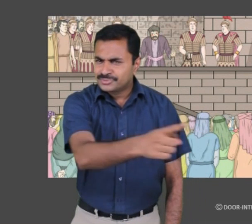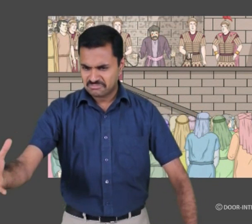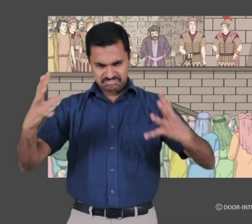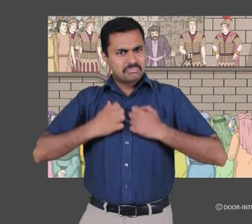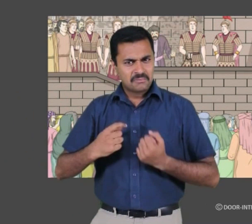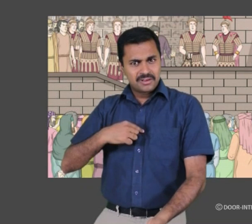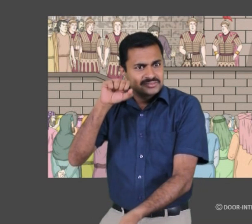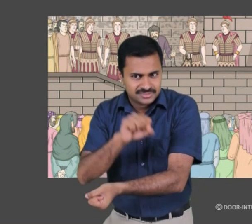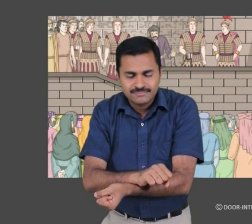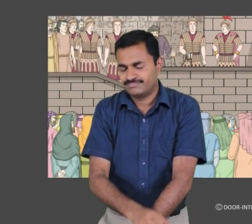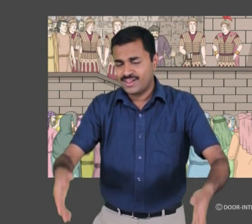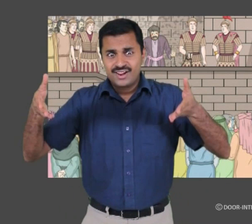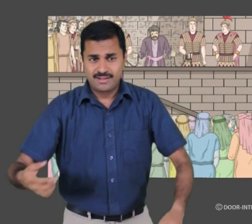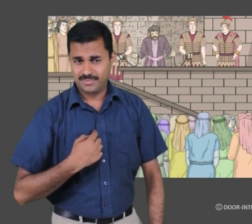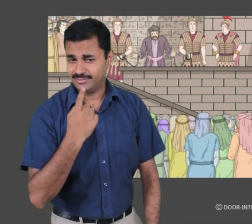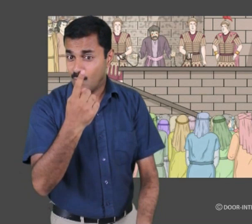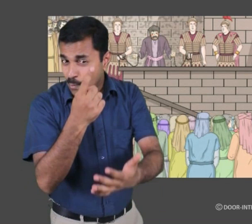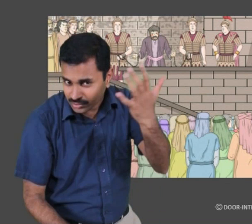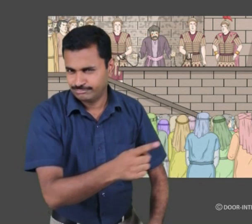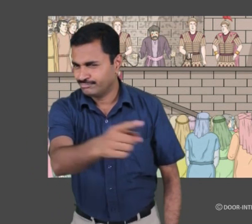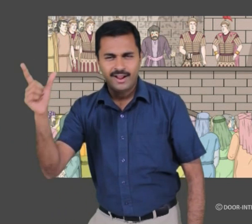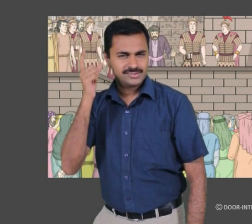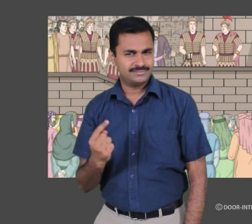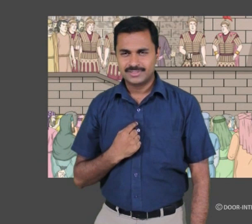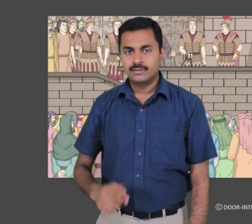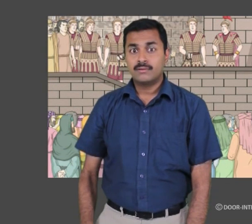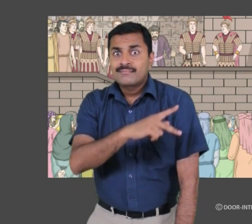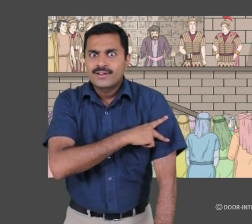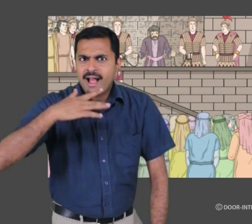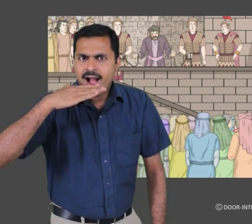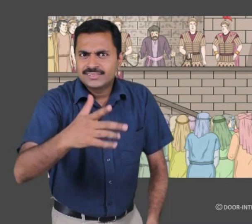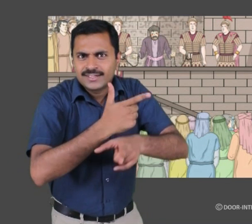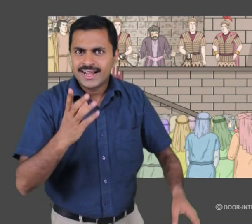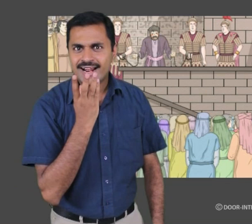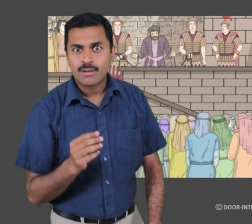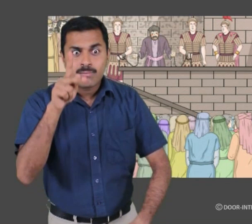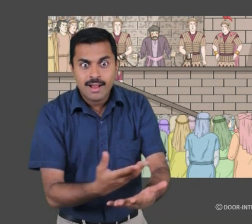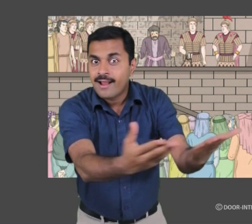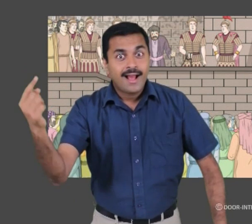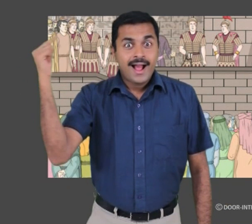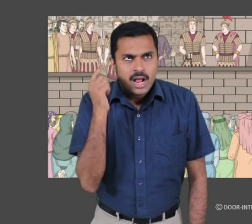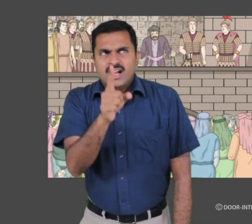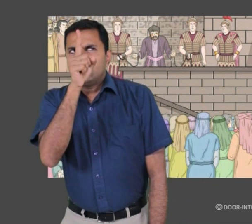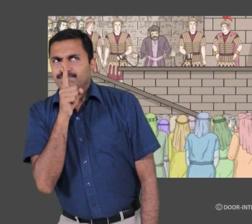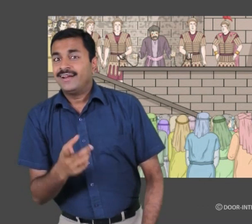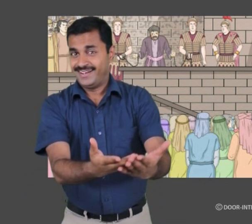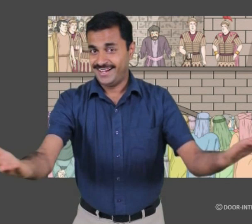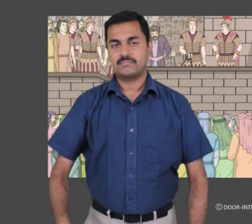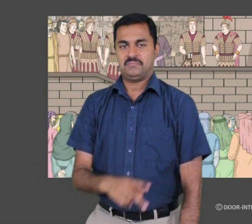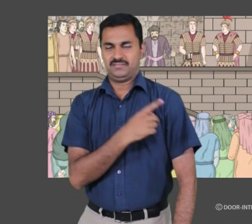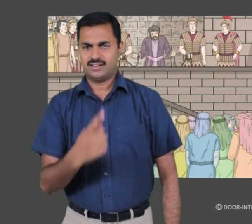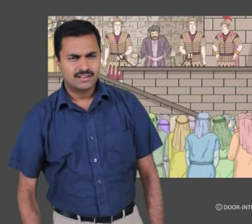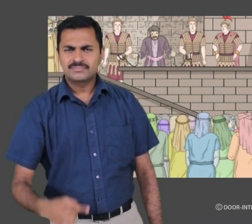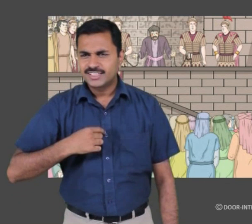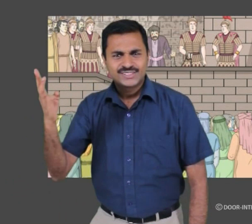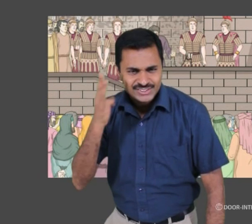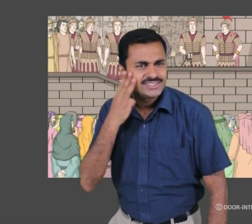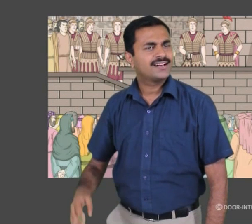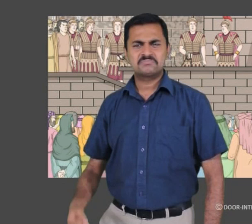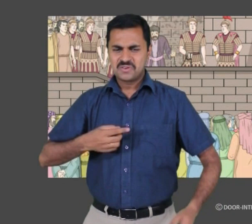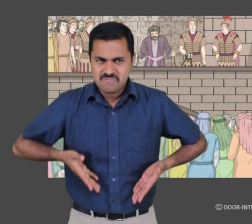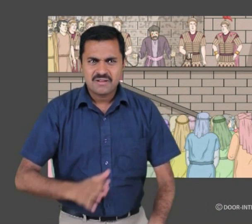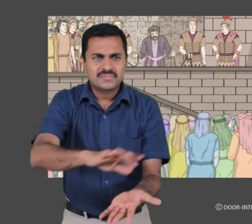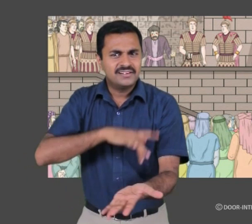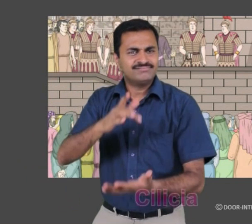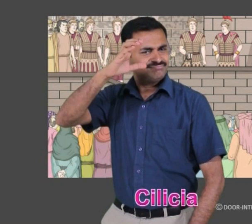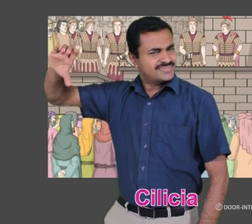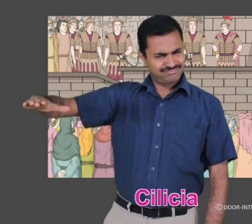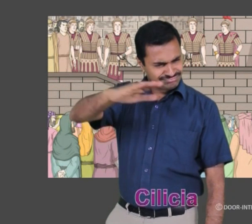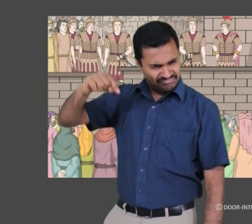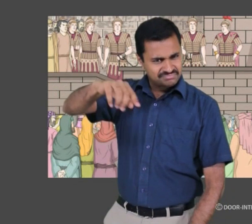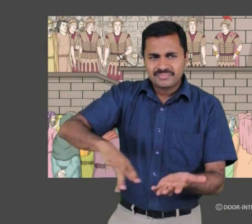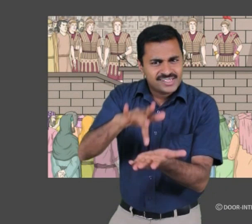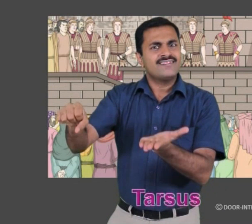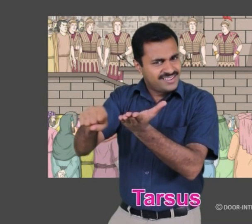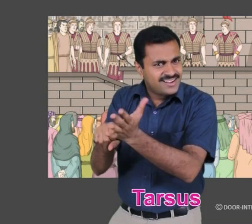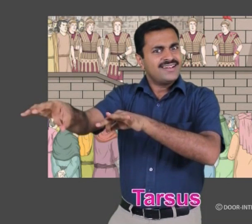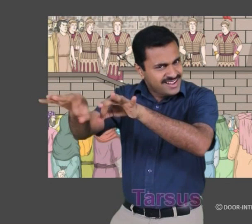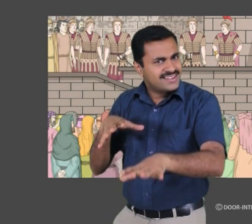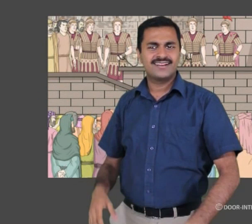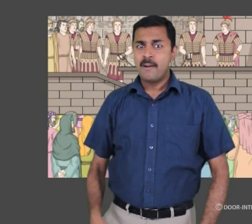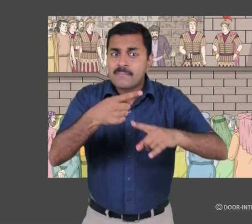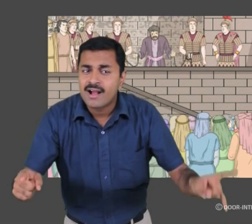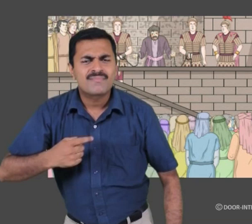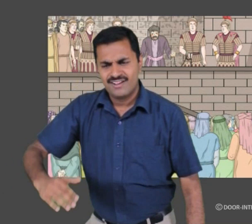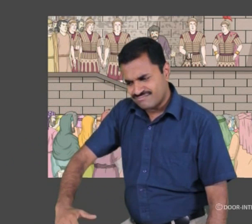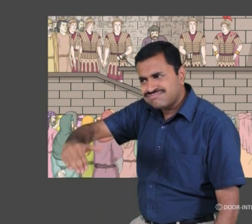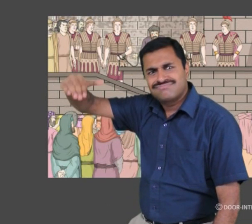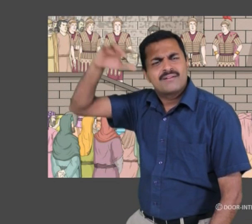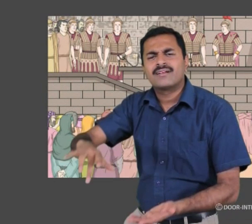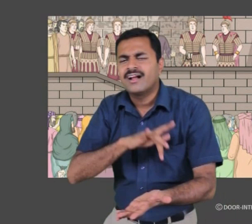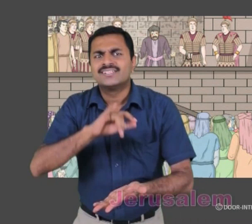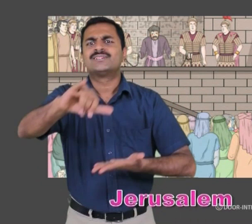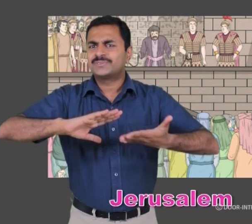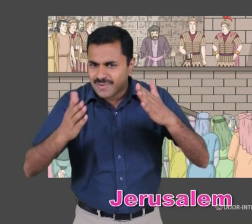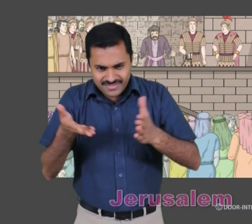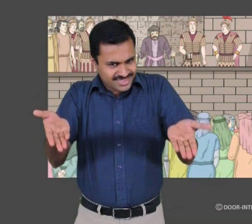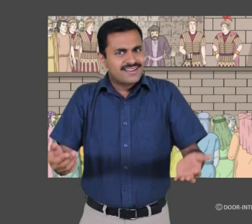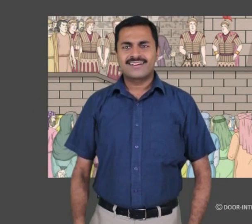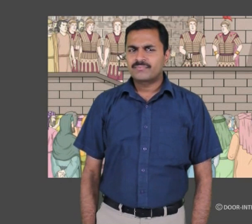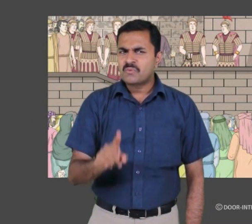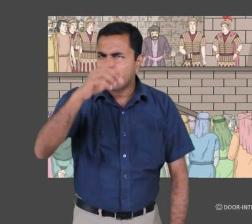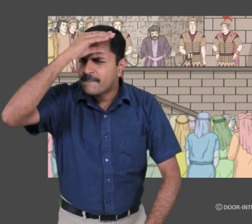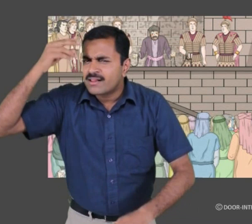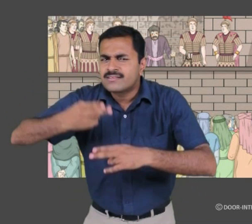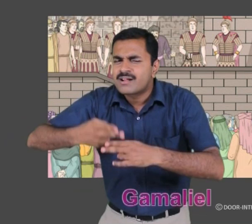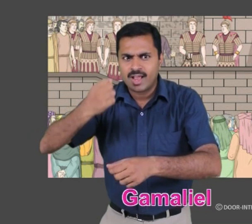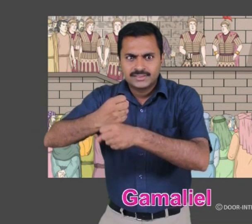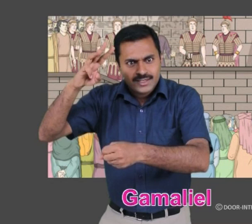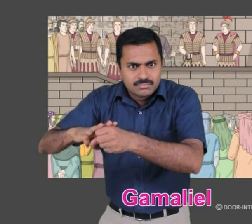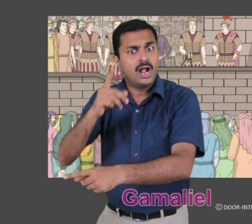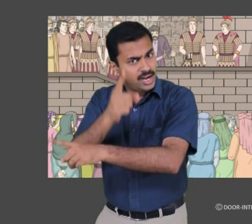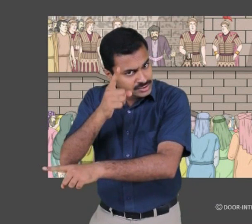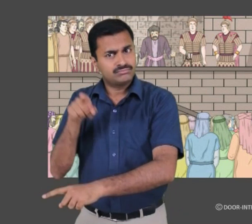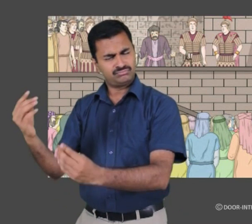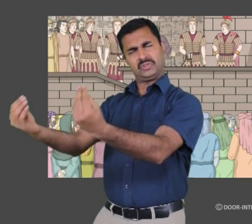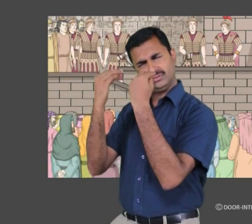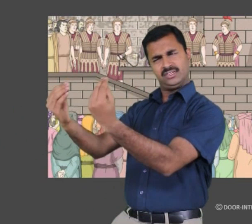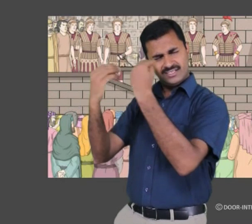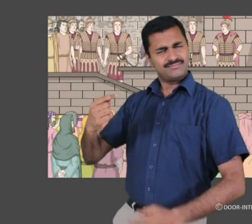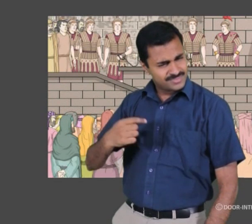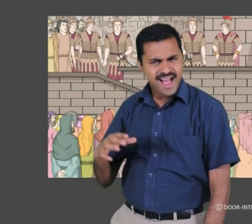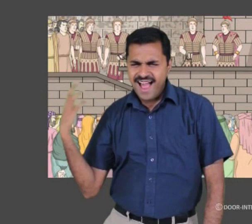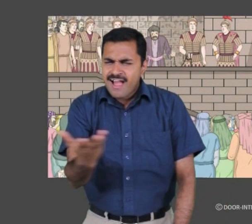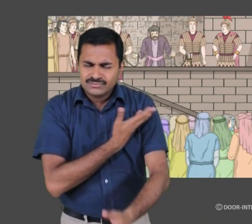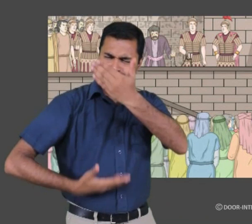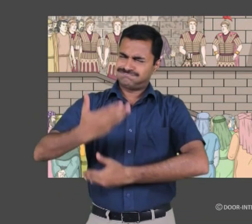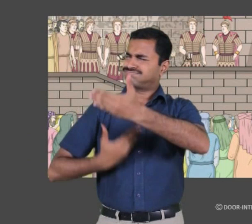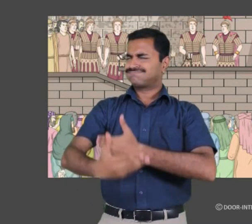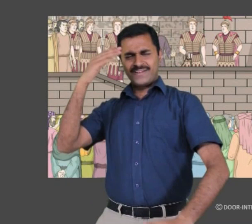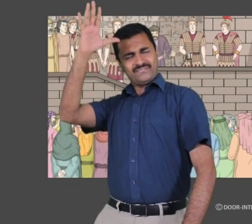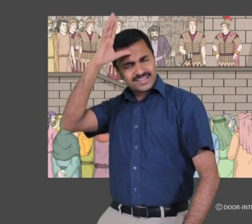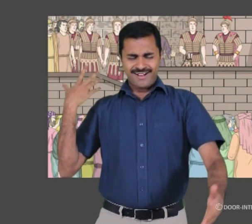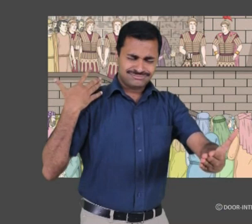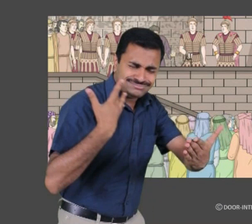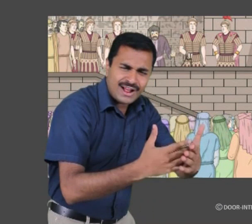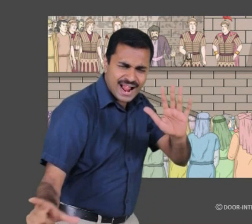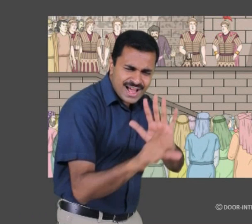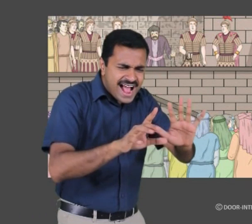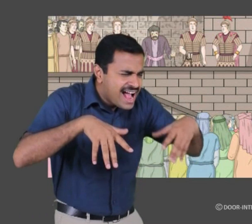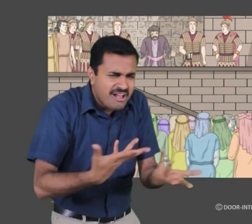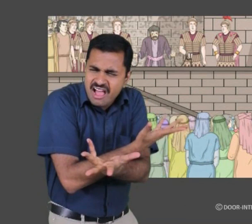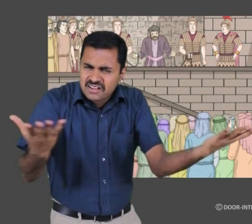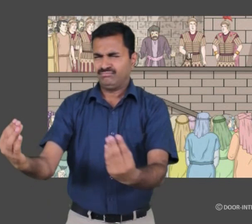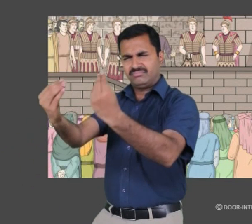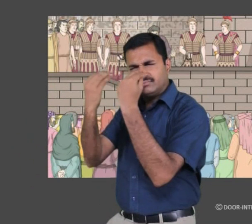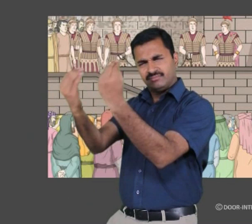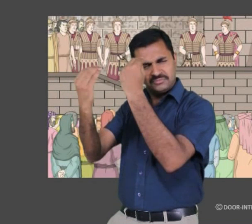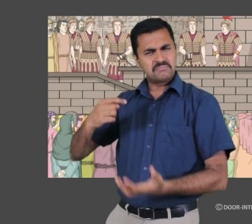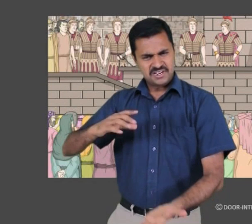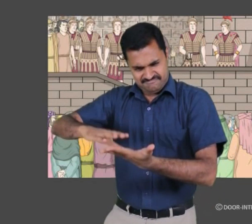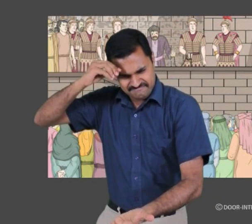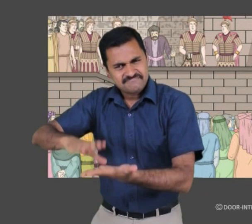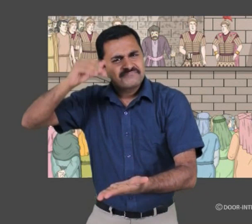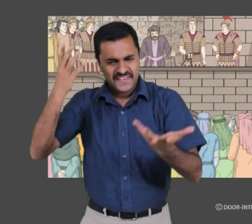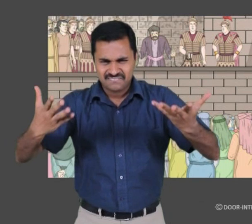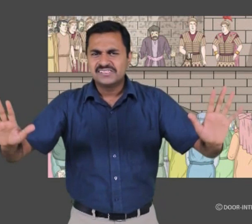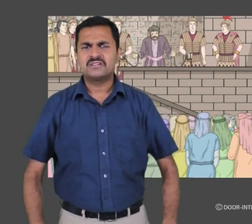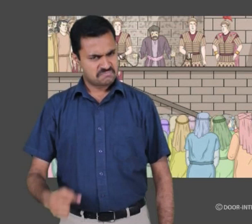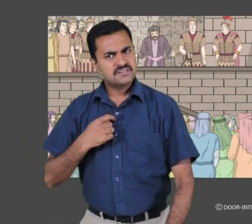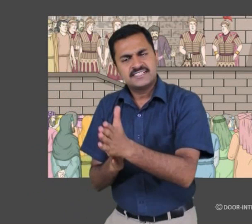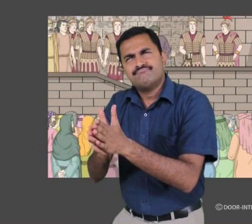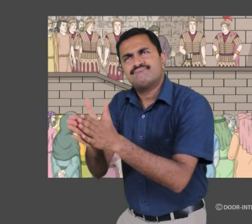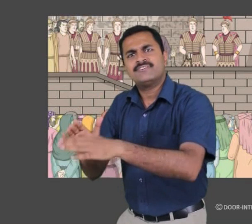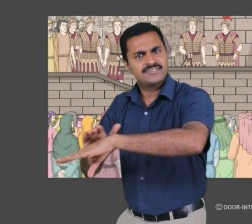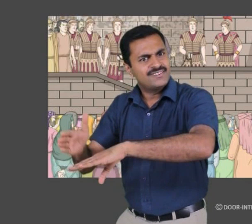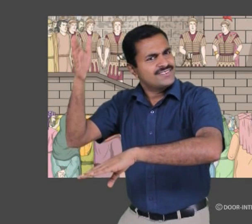When they heard him speak to them in Hebrew, they became even more silent. Then Paul declared, “I am a Jew, born in Tarsus of Cilicia, but raised in this city. I was educated at the feet of Gamaliel in strict conformity to the law of our fathers.